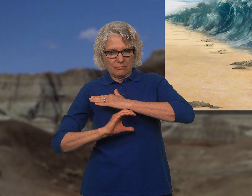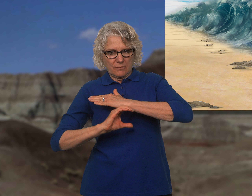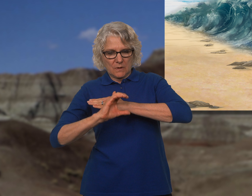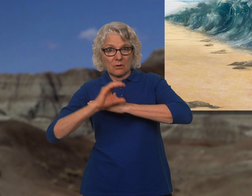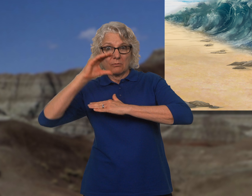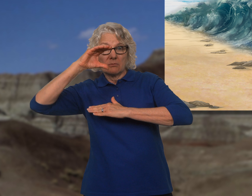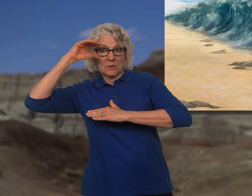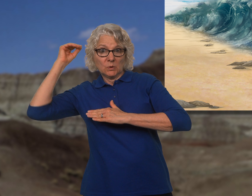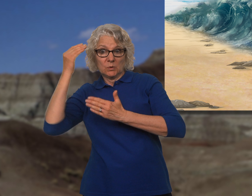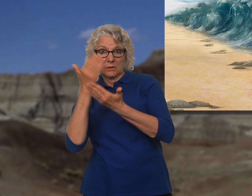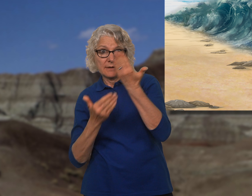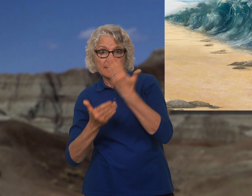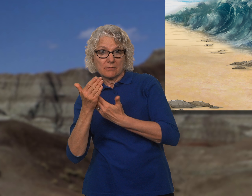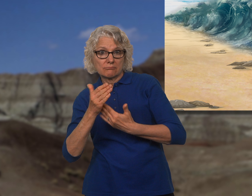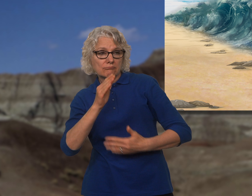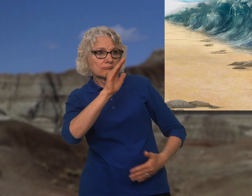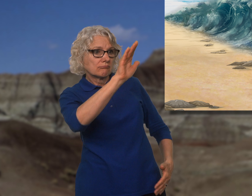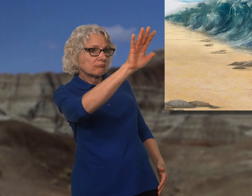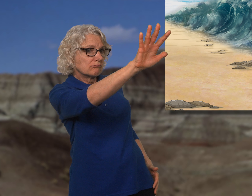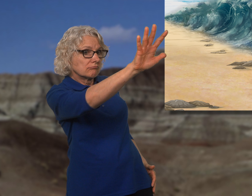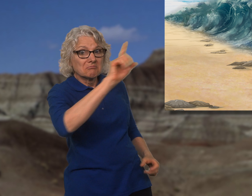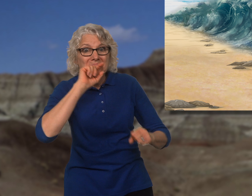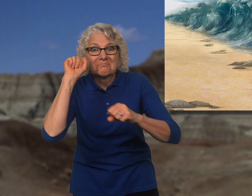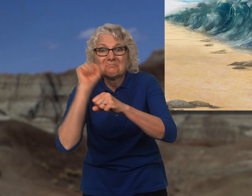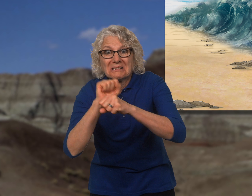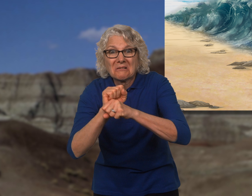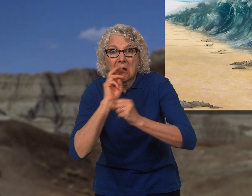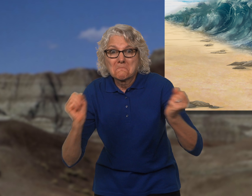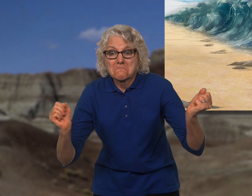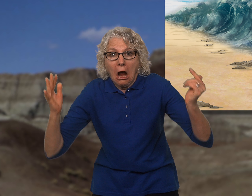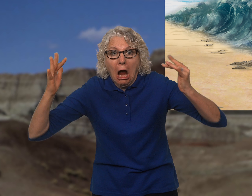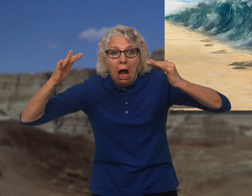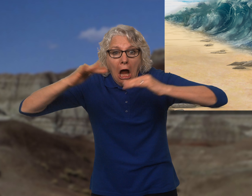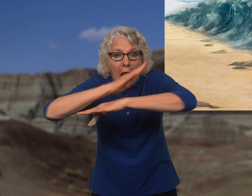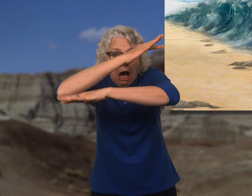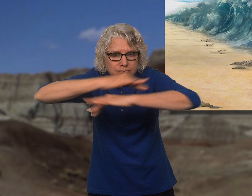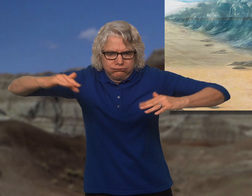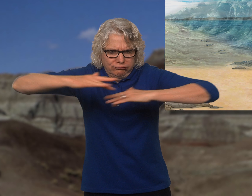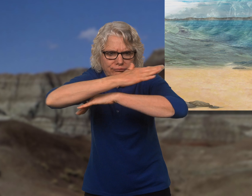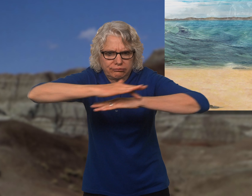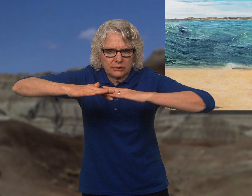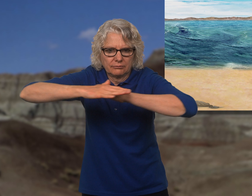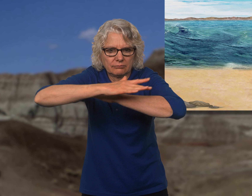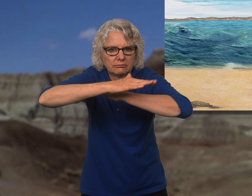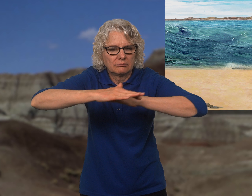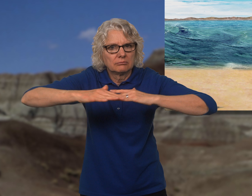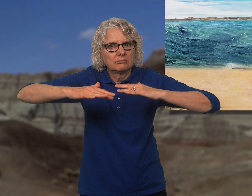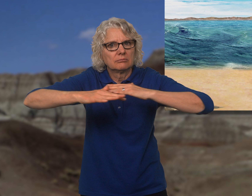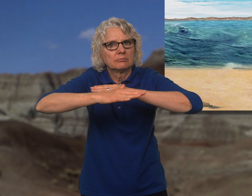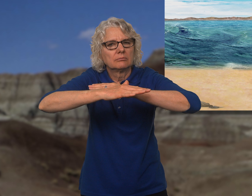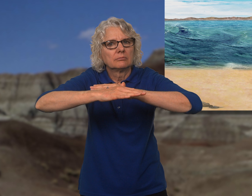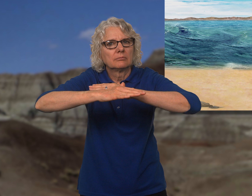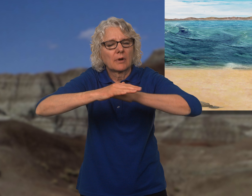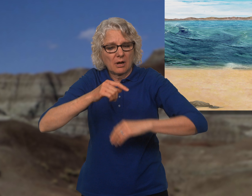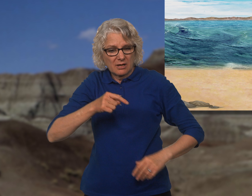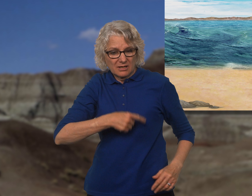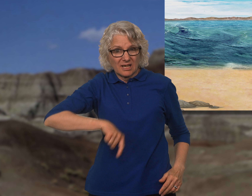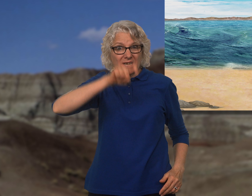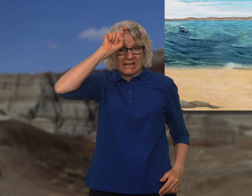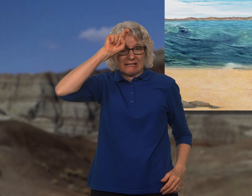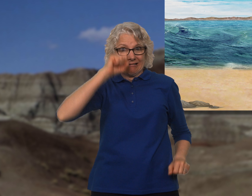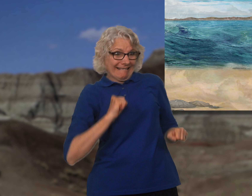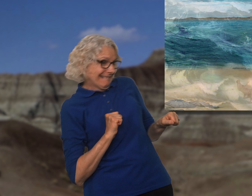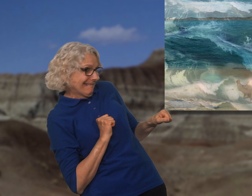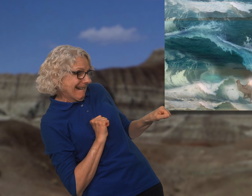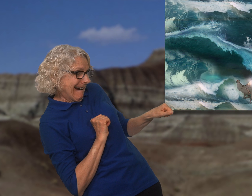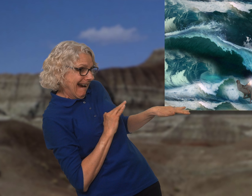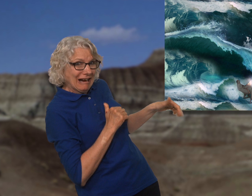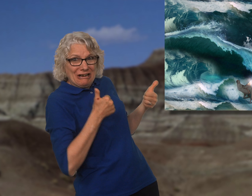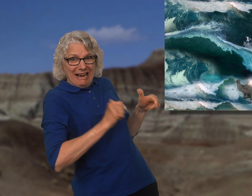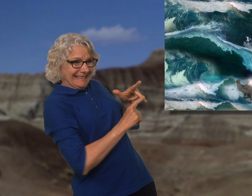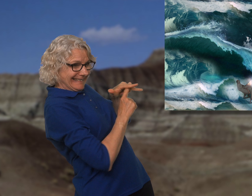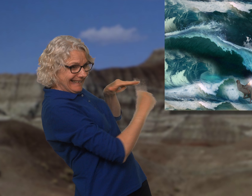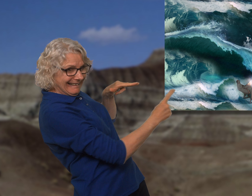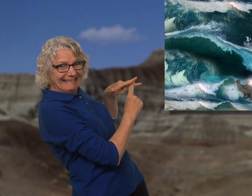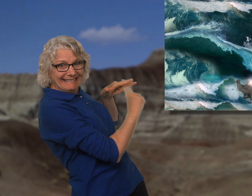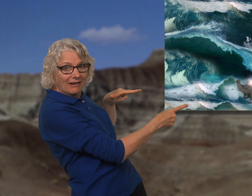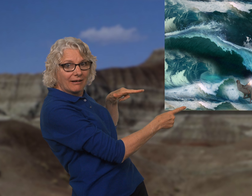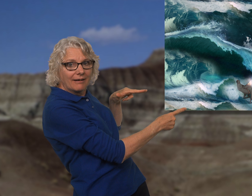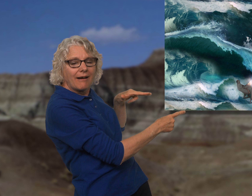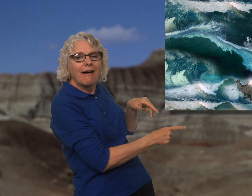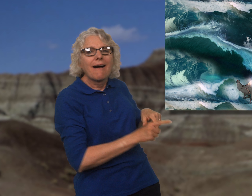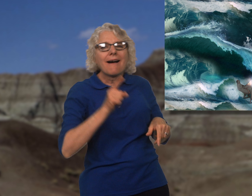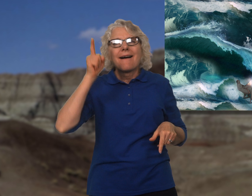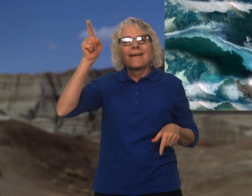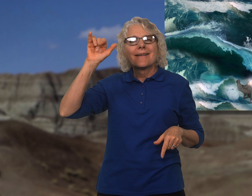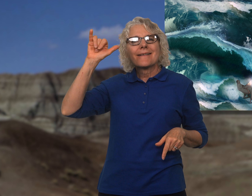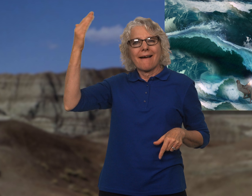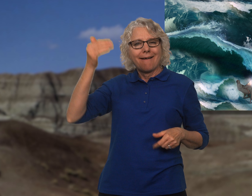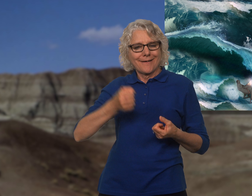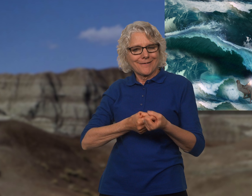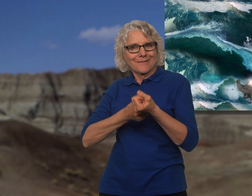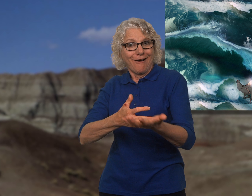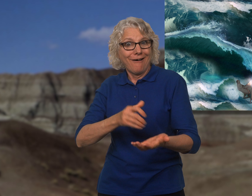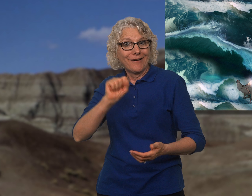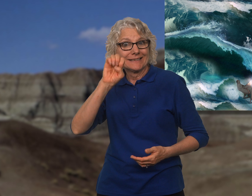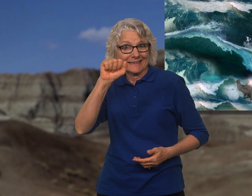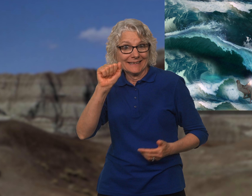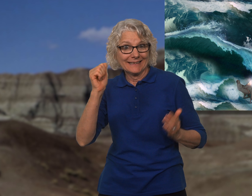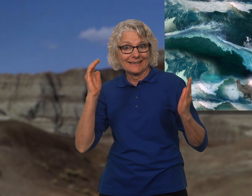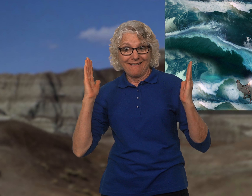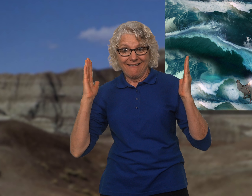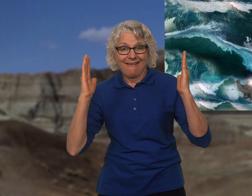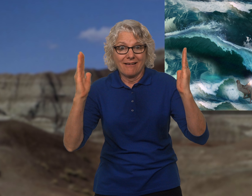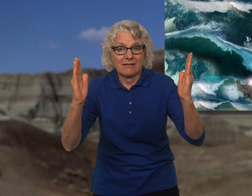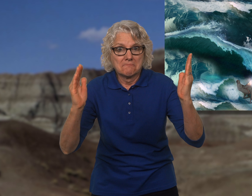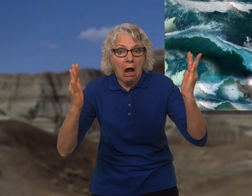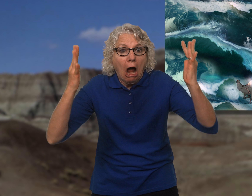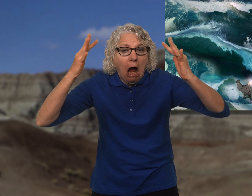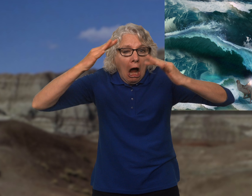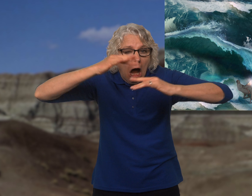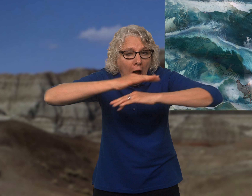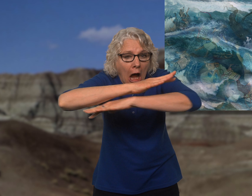So Moses stretched out his hand over the sea, and at daybreak the sea returned to its normal state.